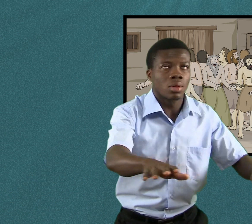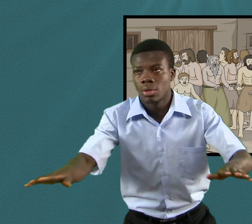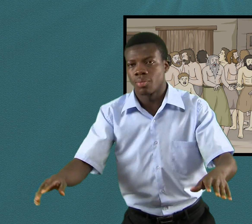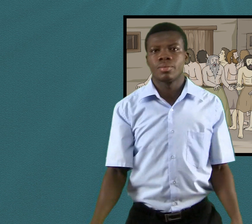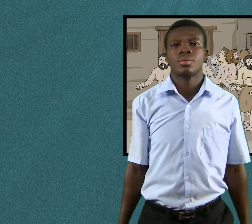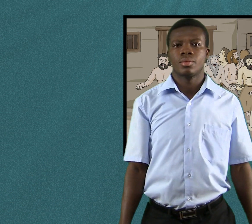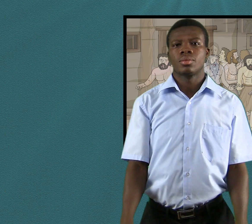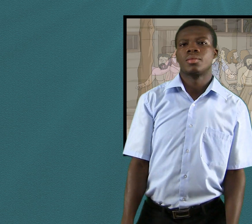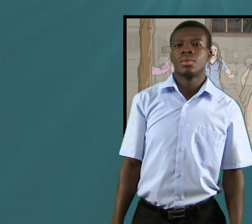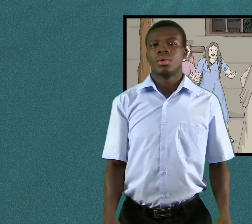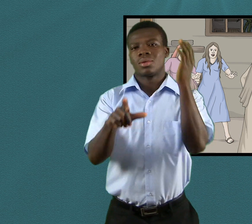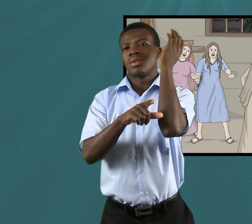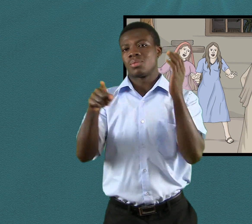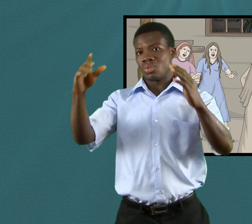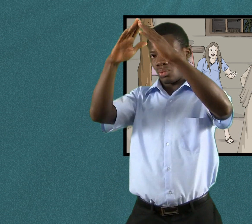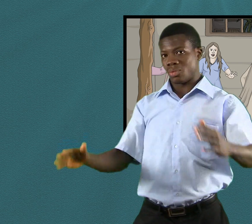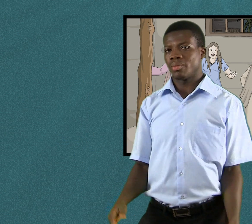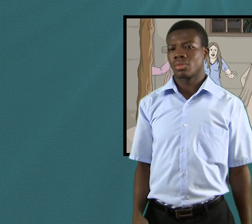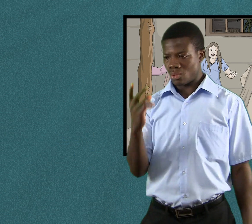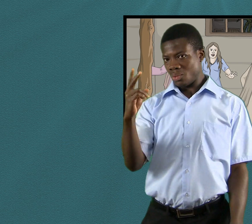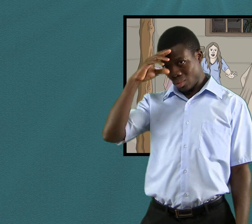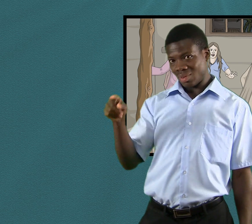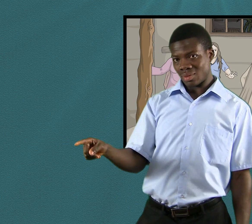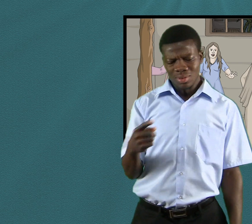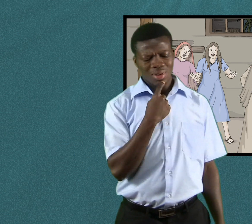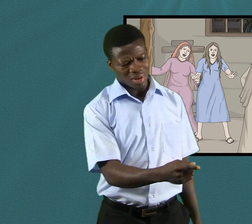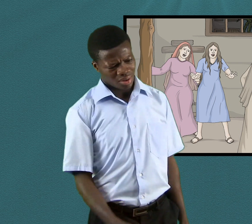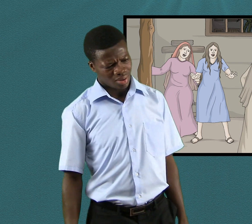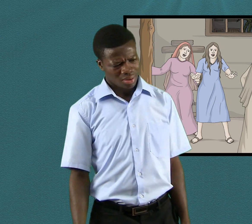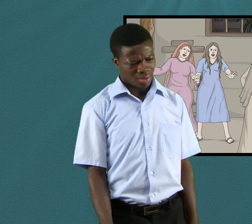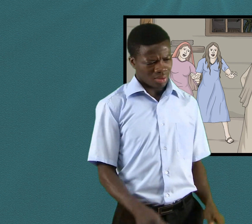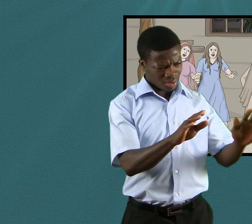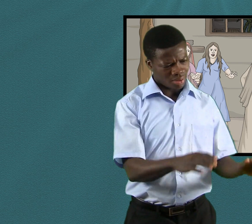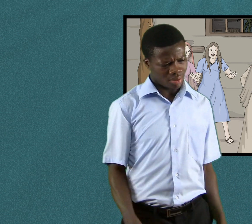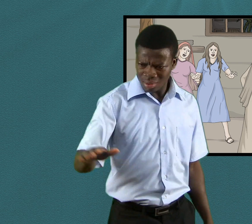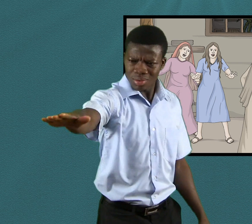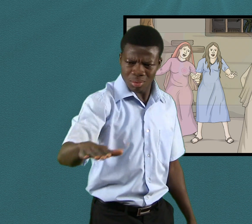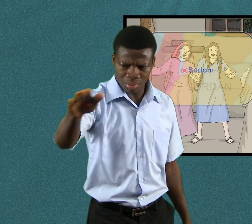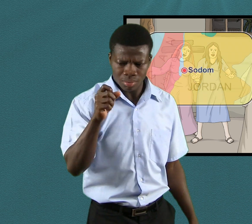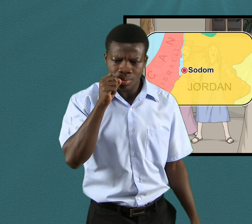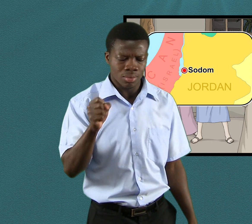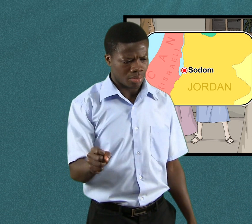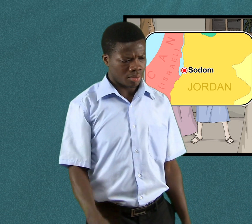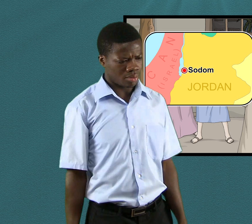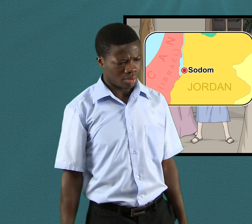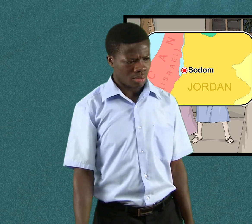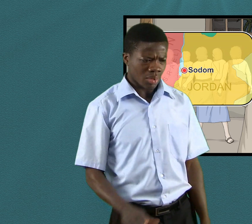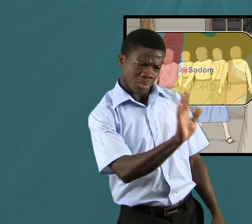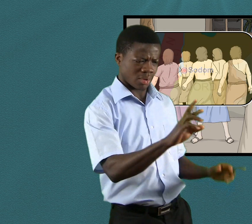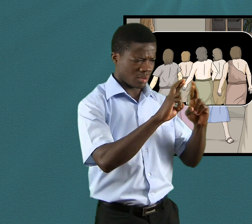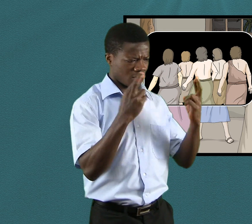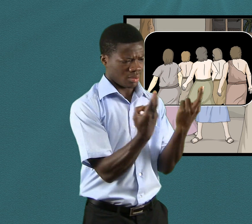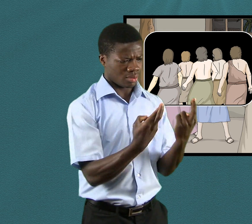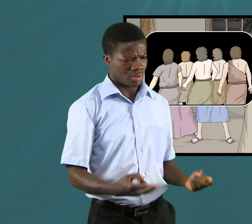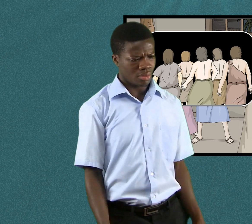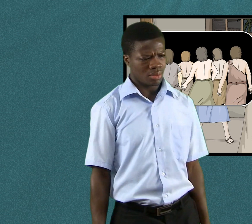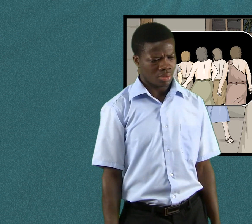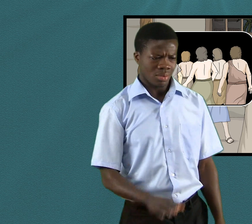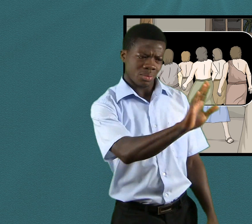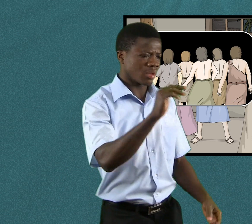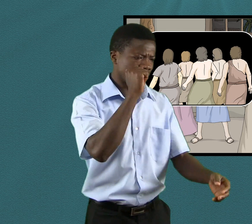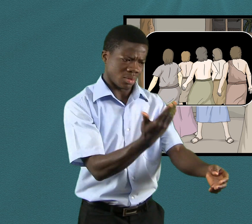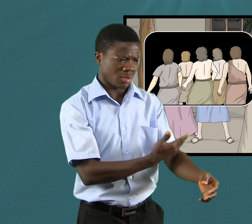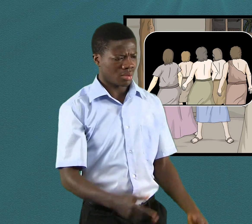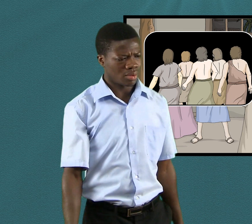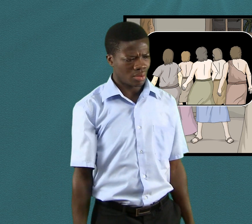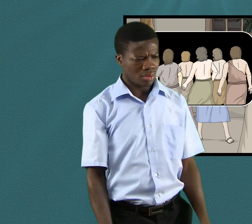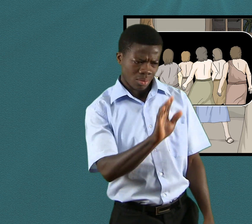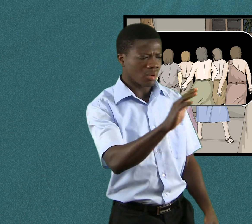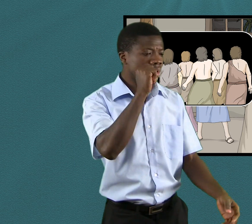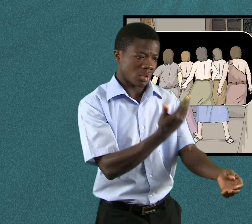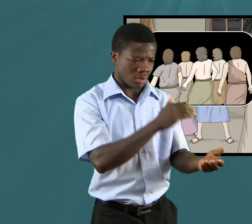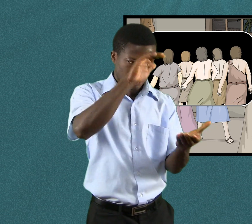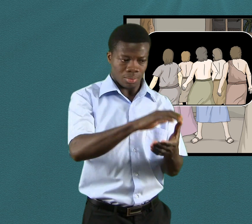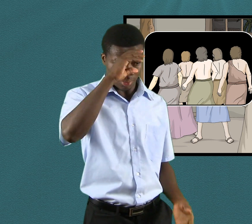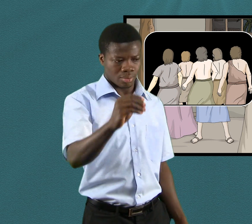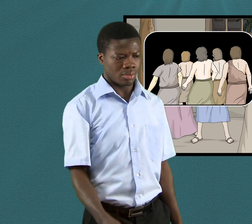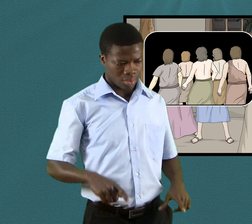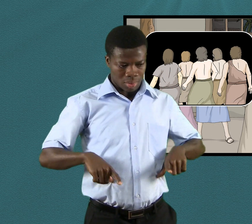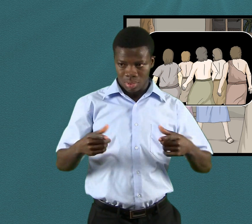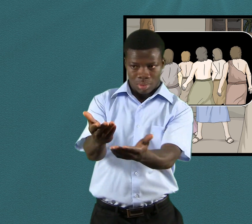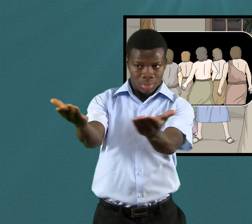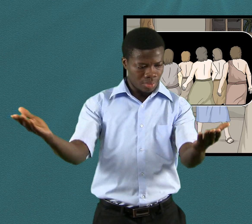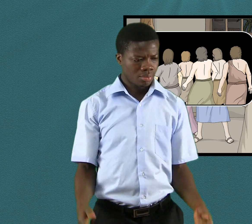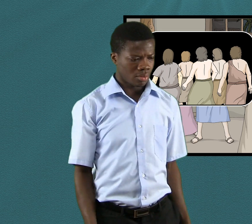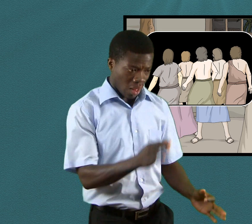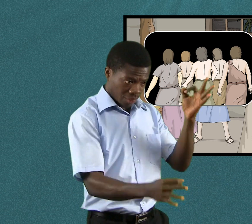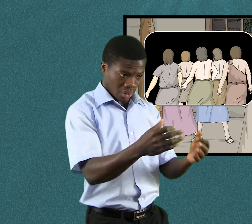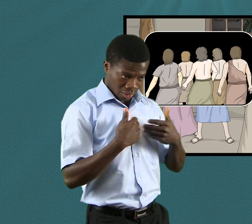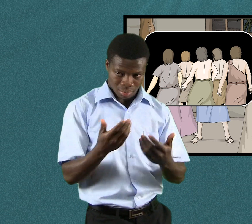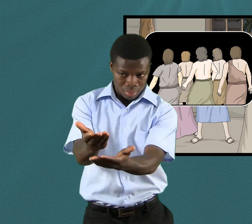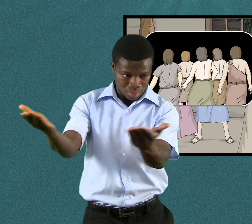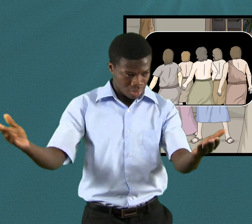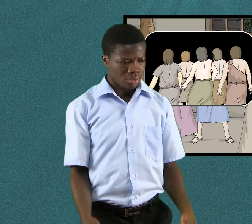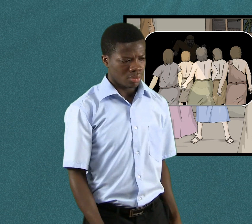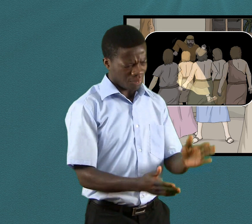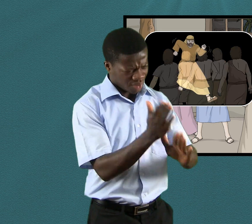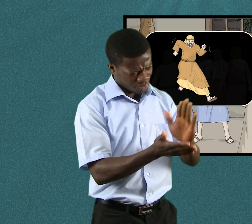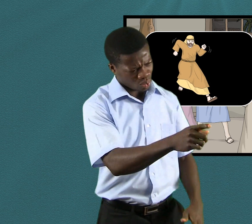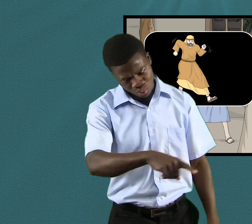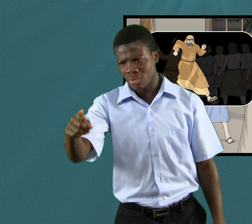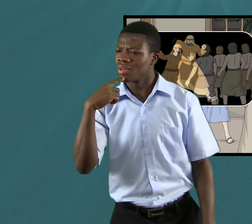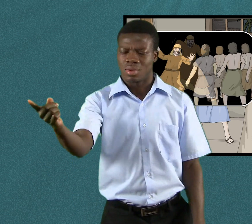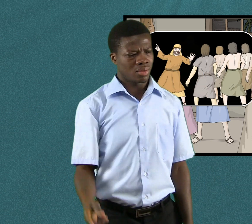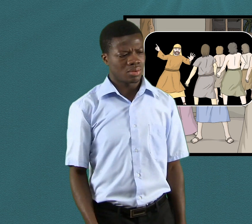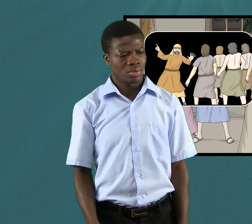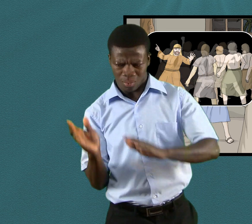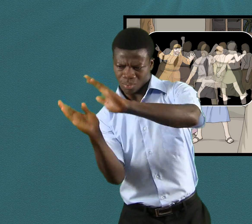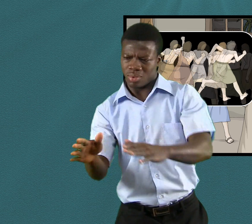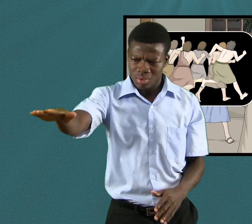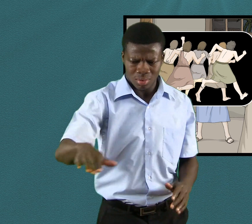Then the two men said to Lot, “Do you have anyone else here—a son-in-law, your sons or daughters, or anyone else in the city who belongs to you?